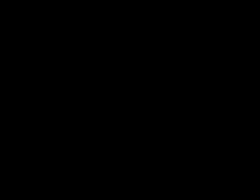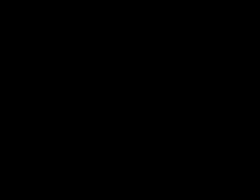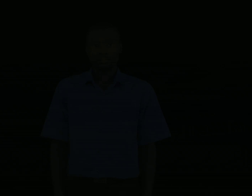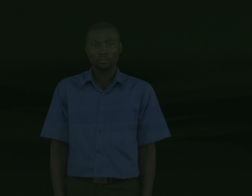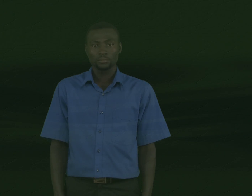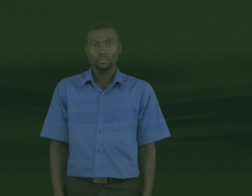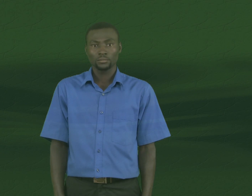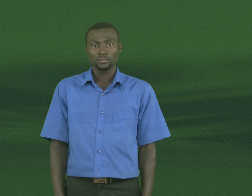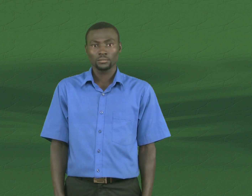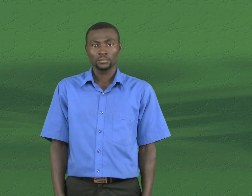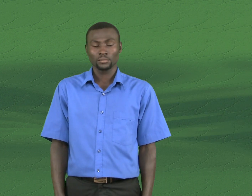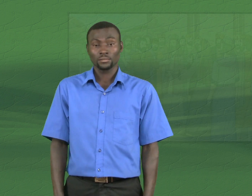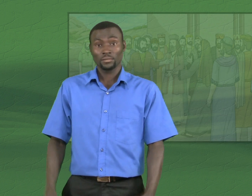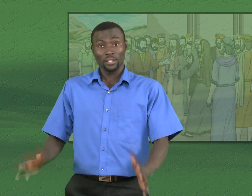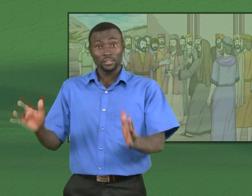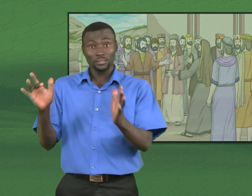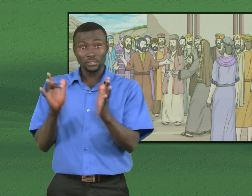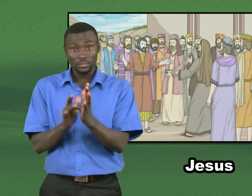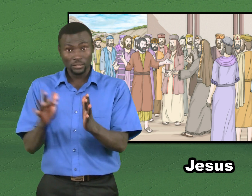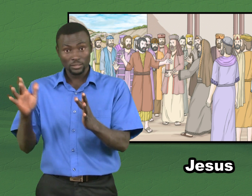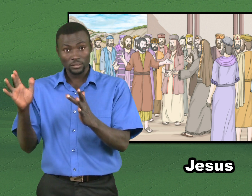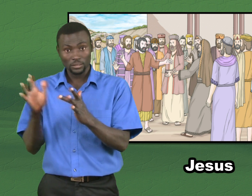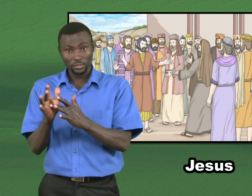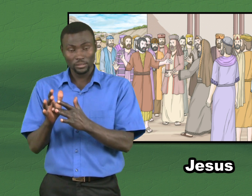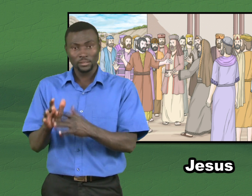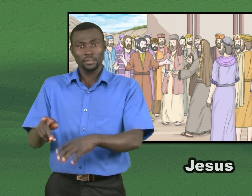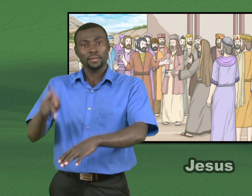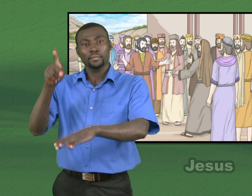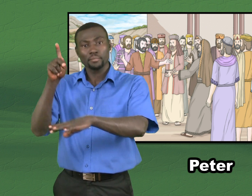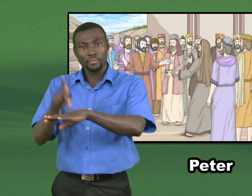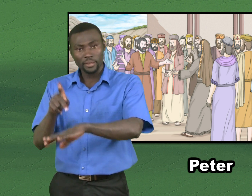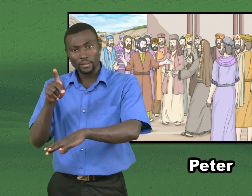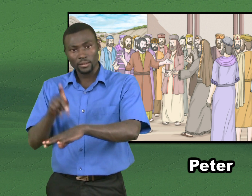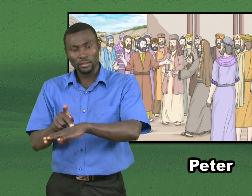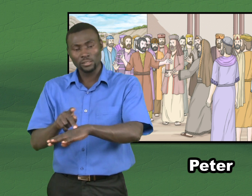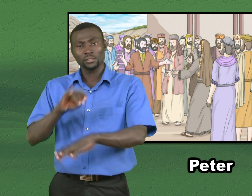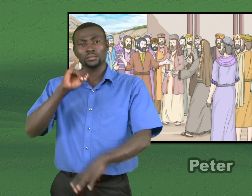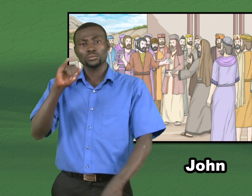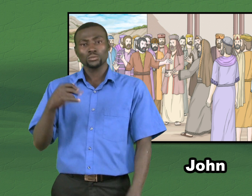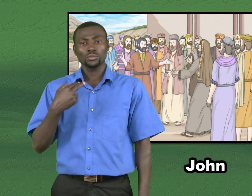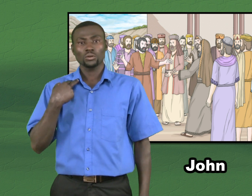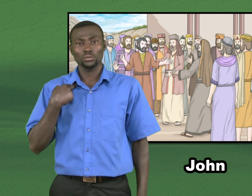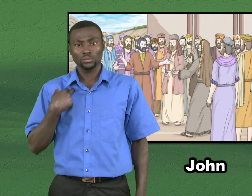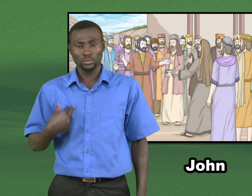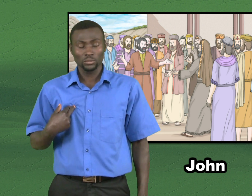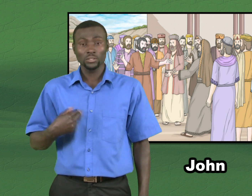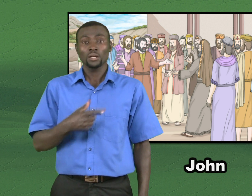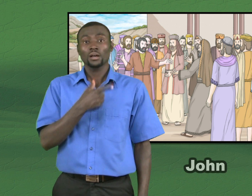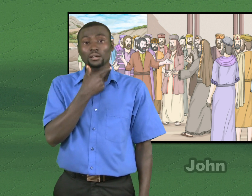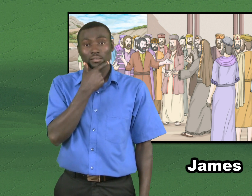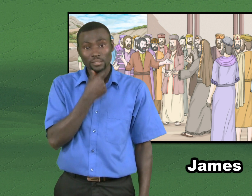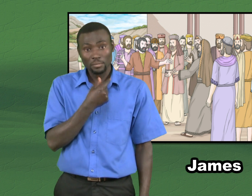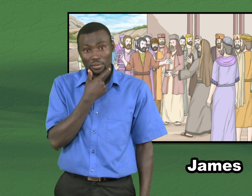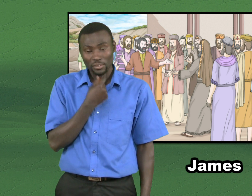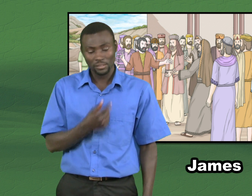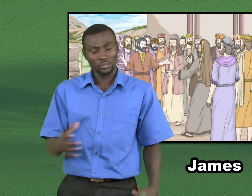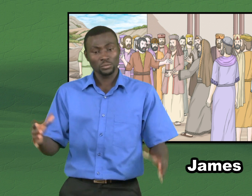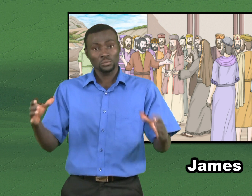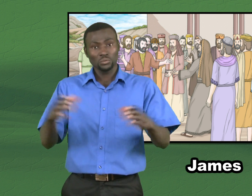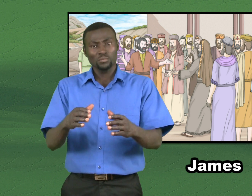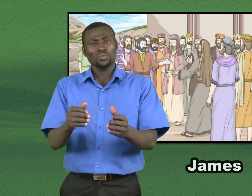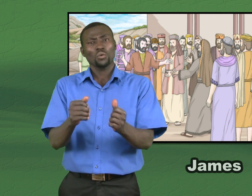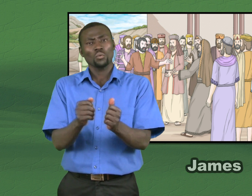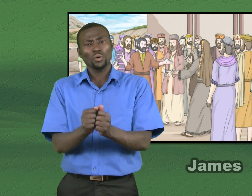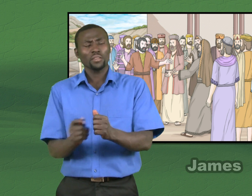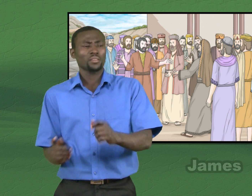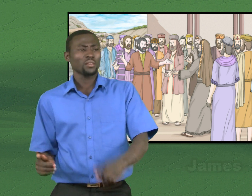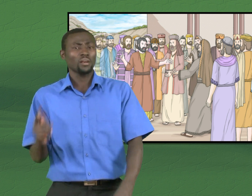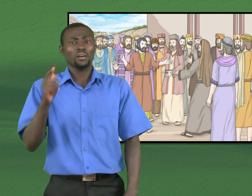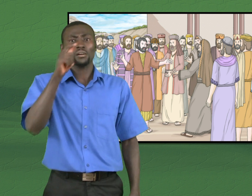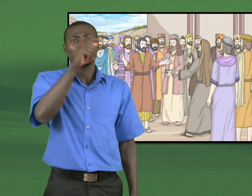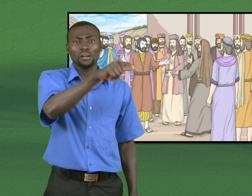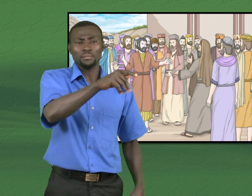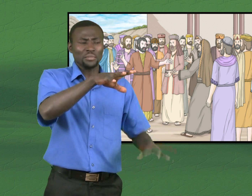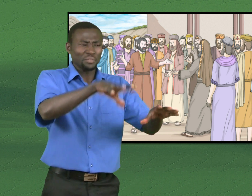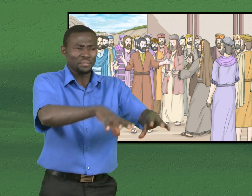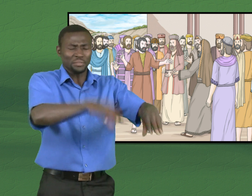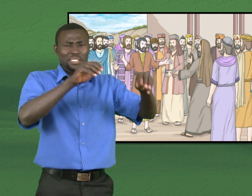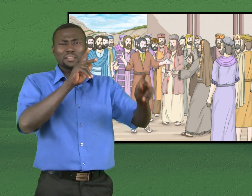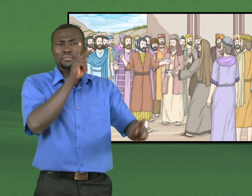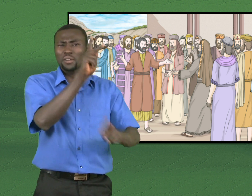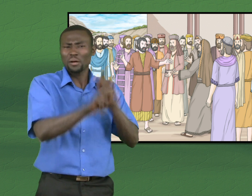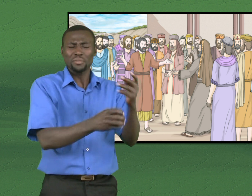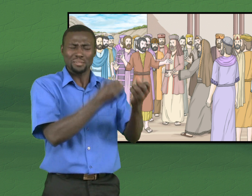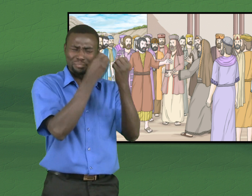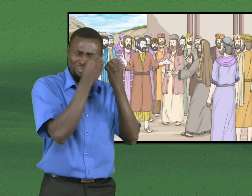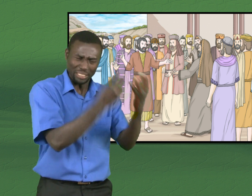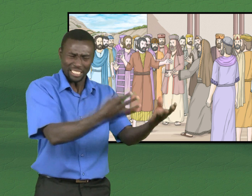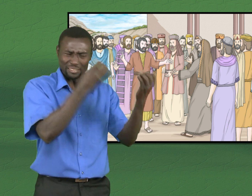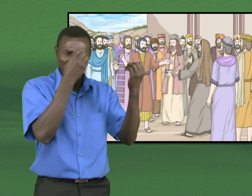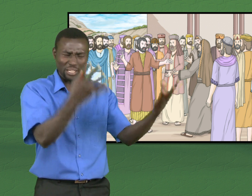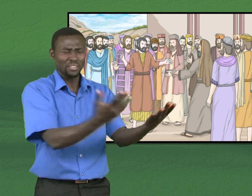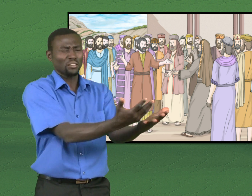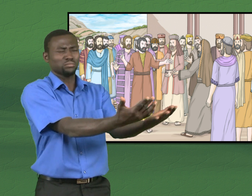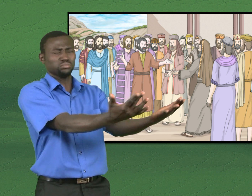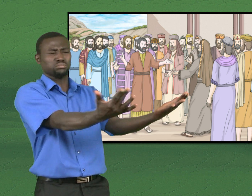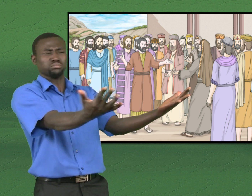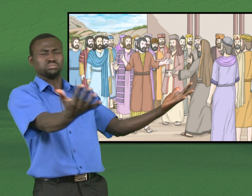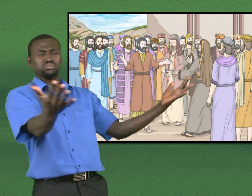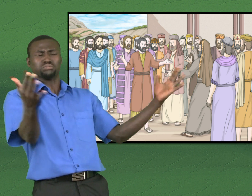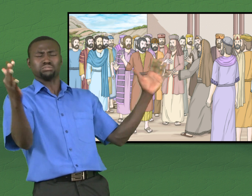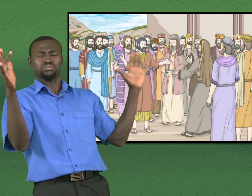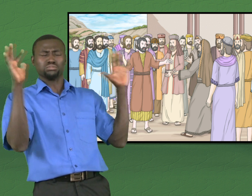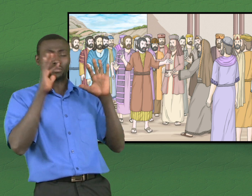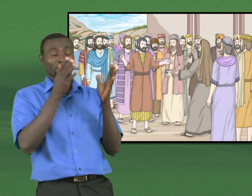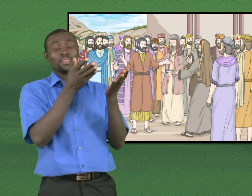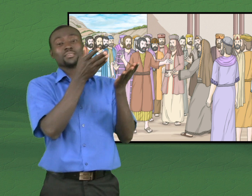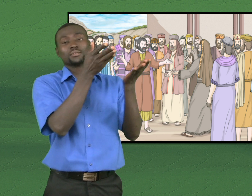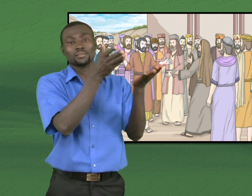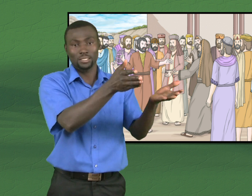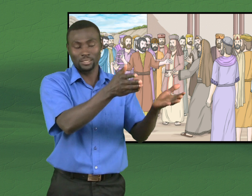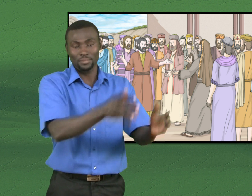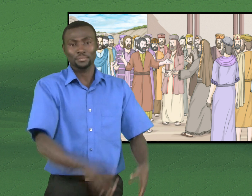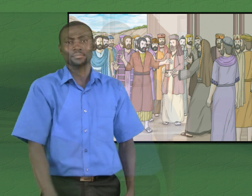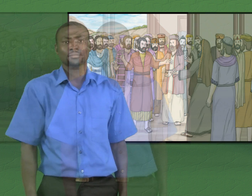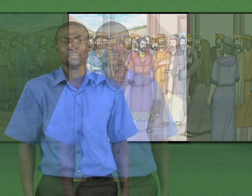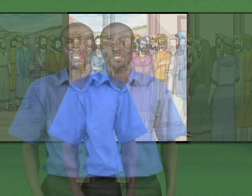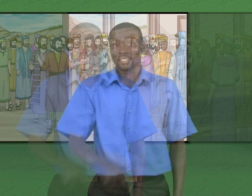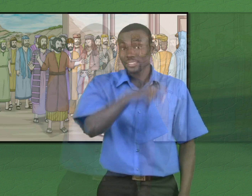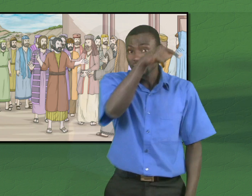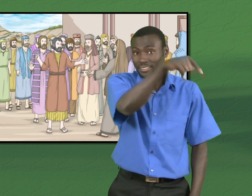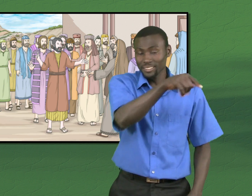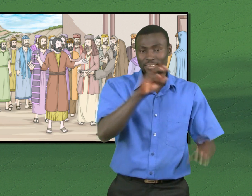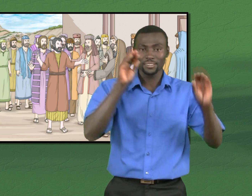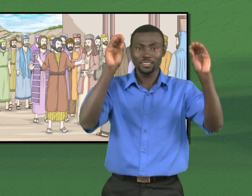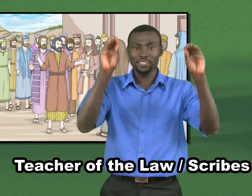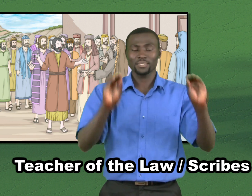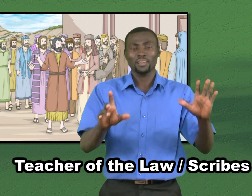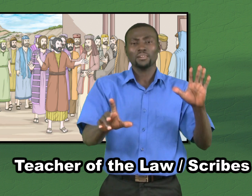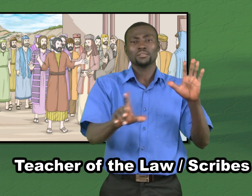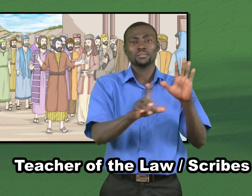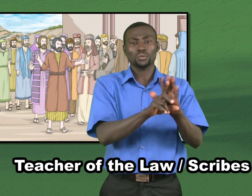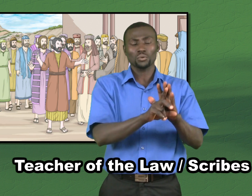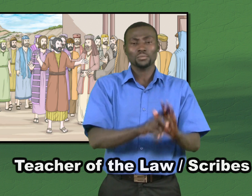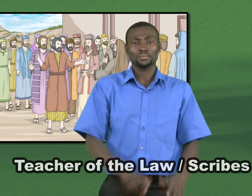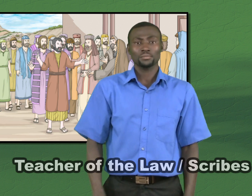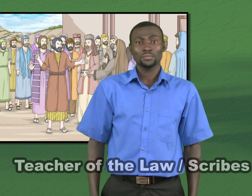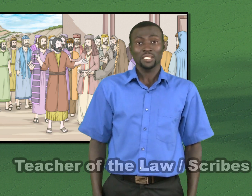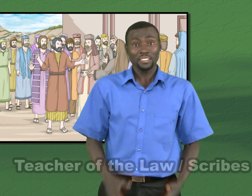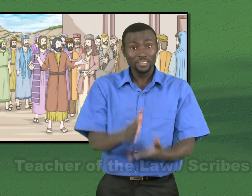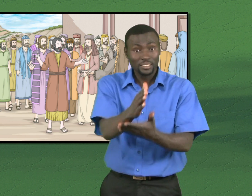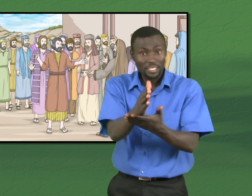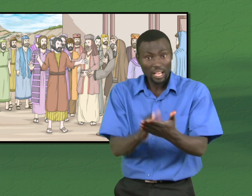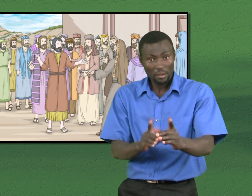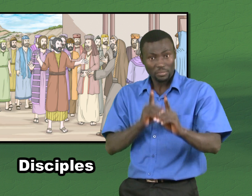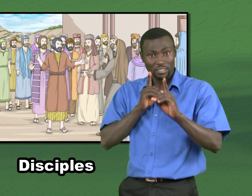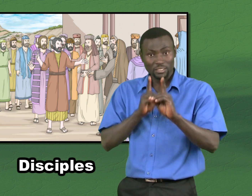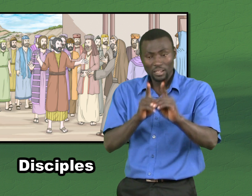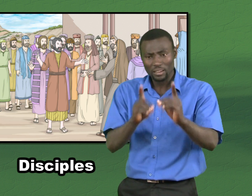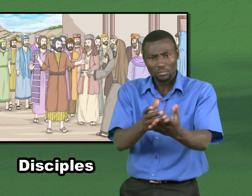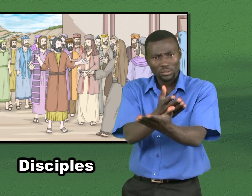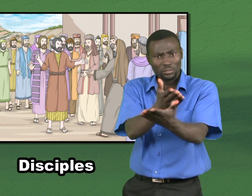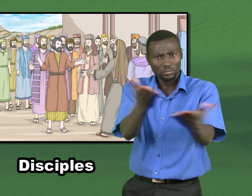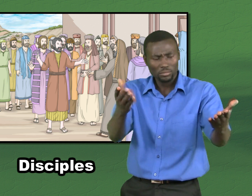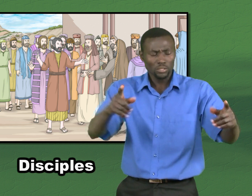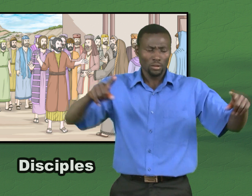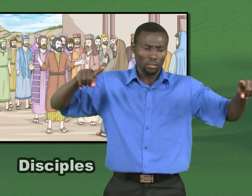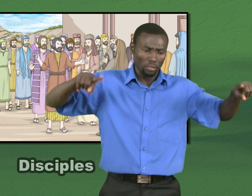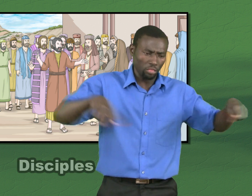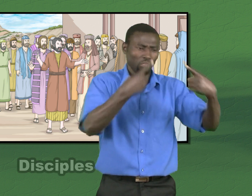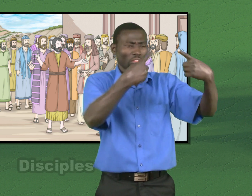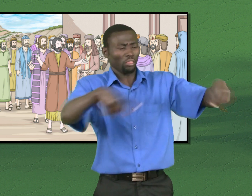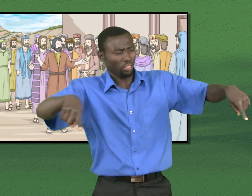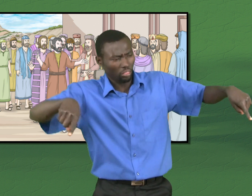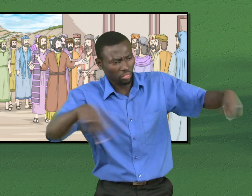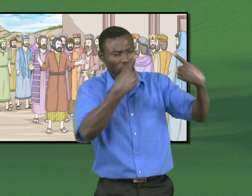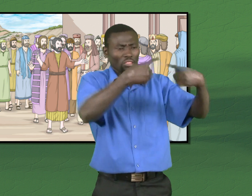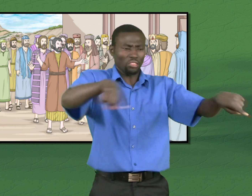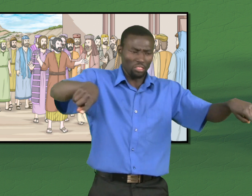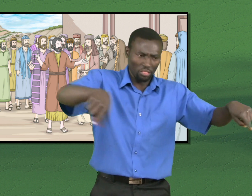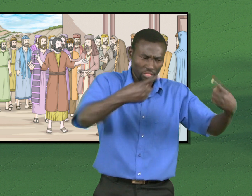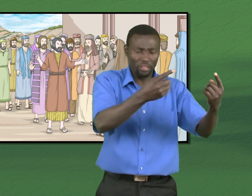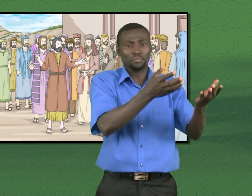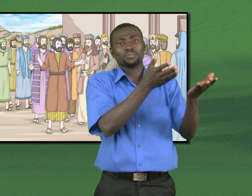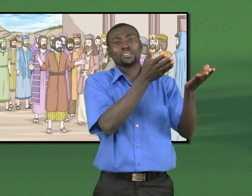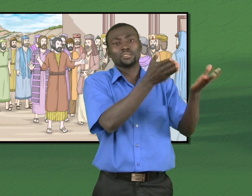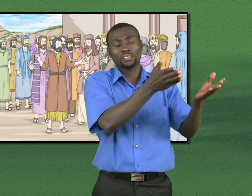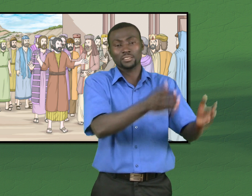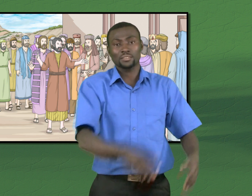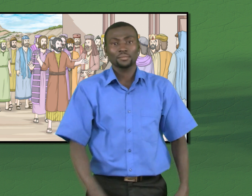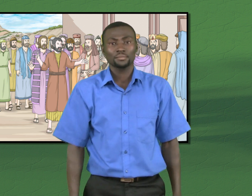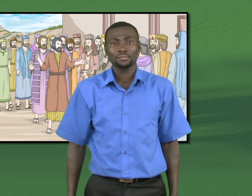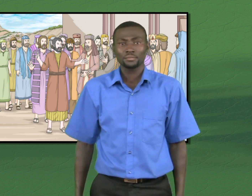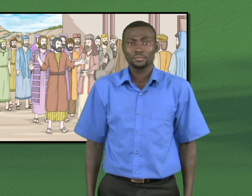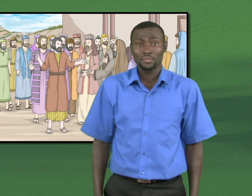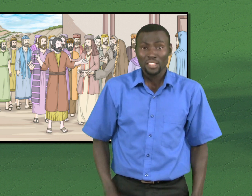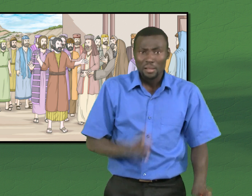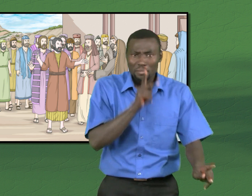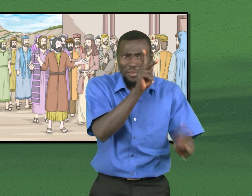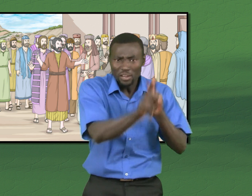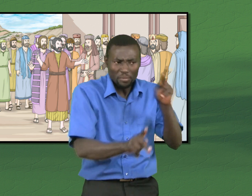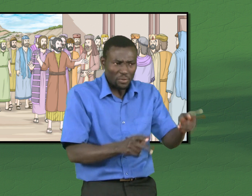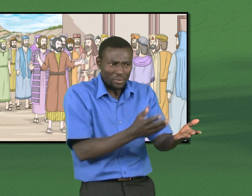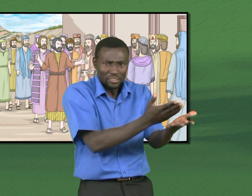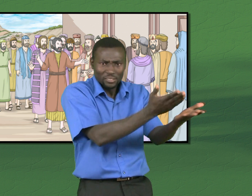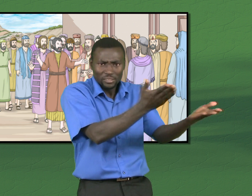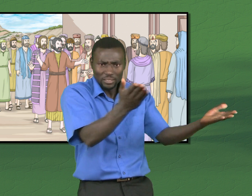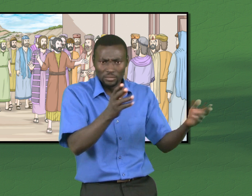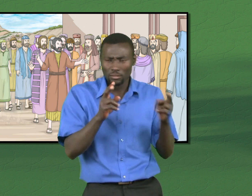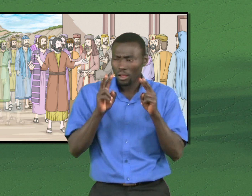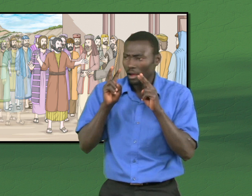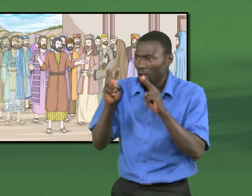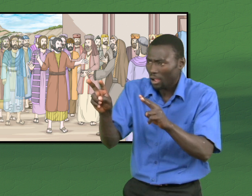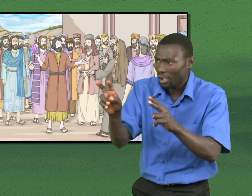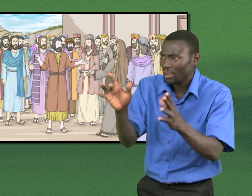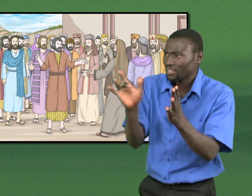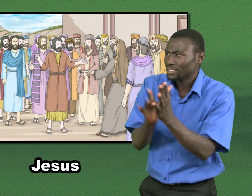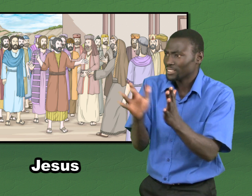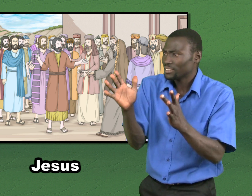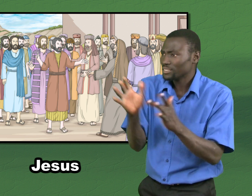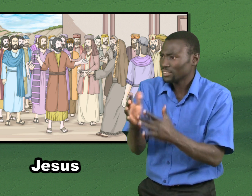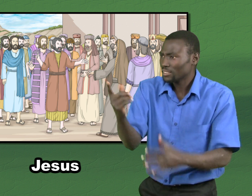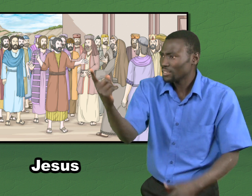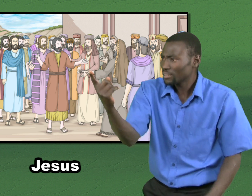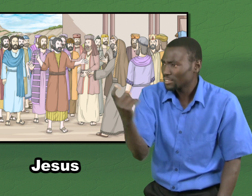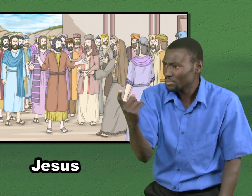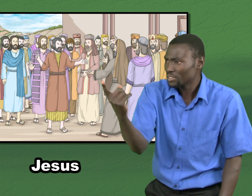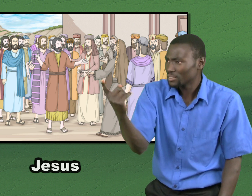When they returned to the other disciples, they saw a large crowd around them, and scribes arguing with them.